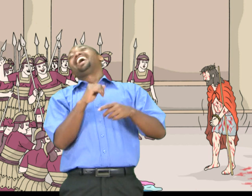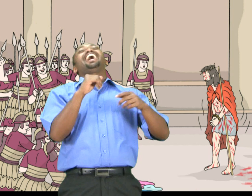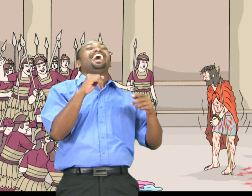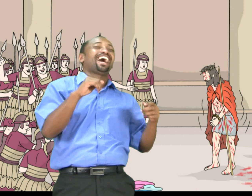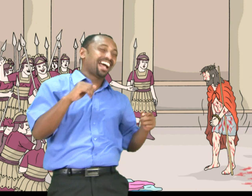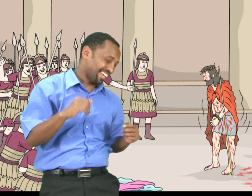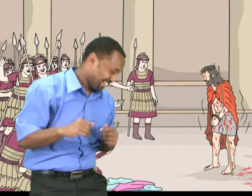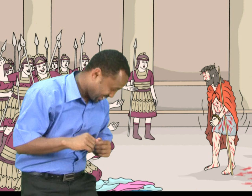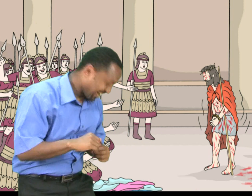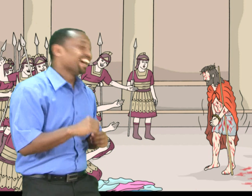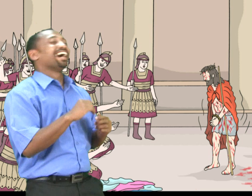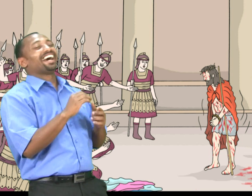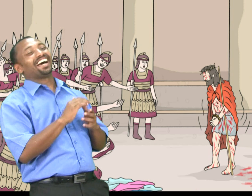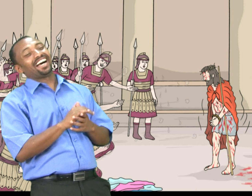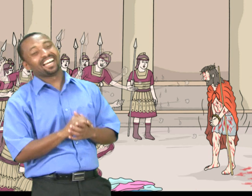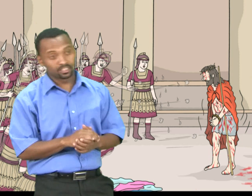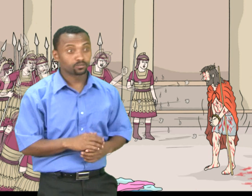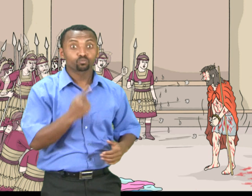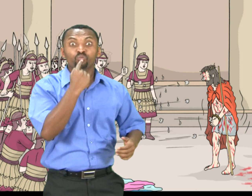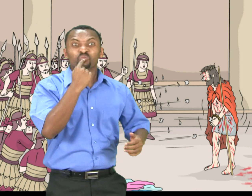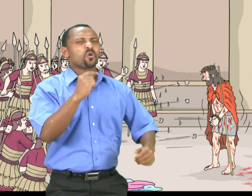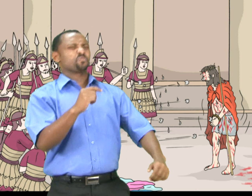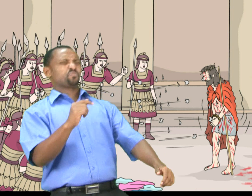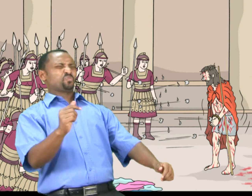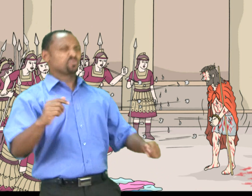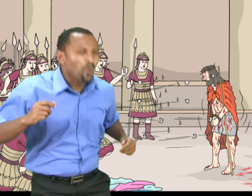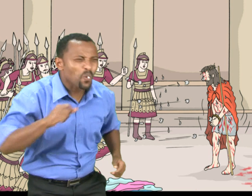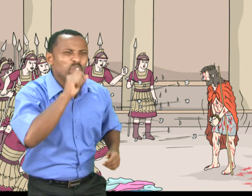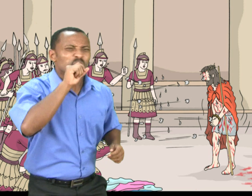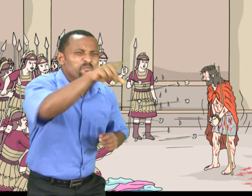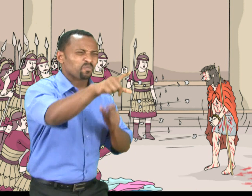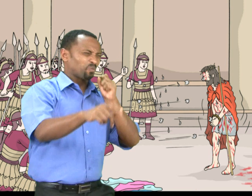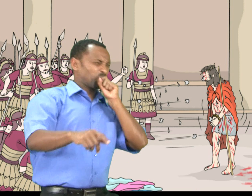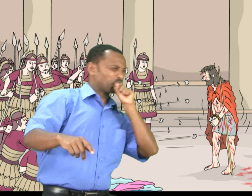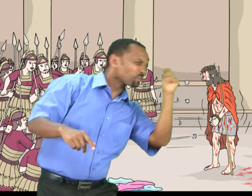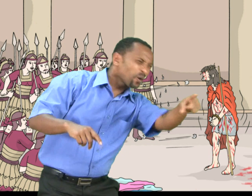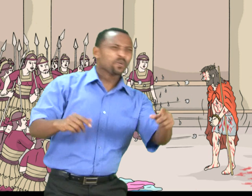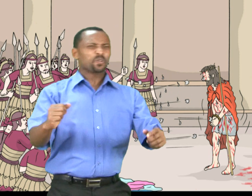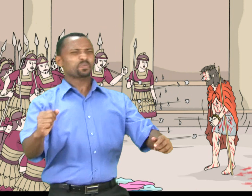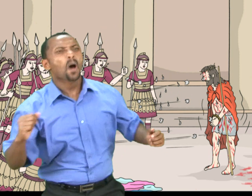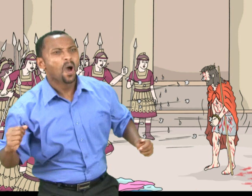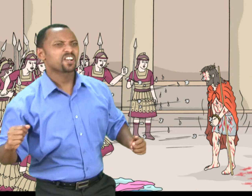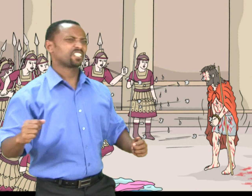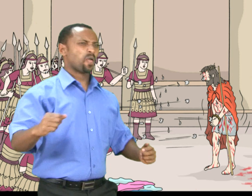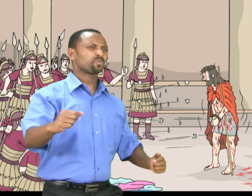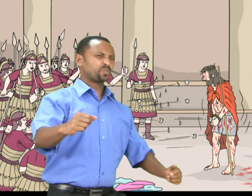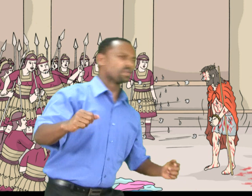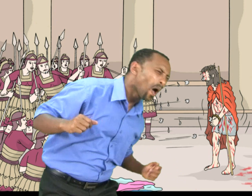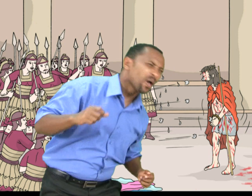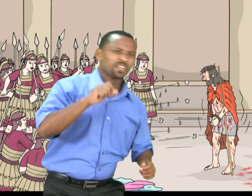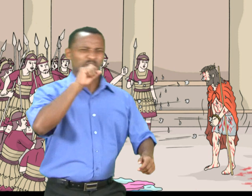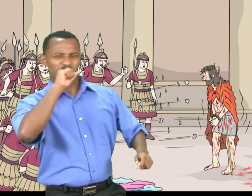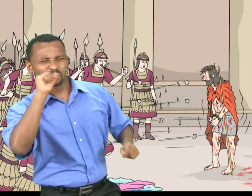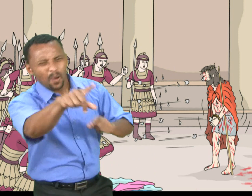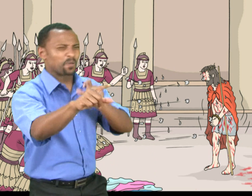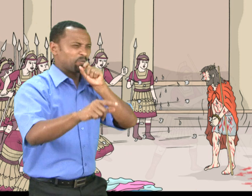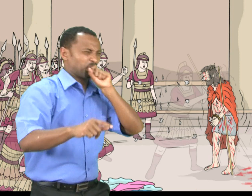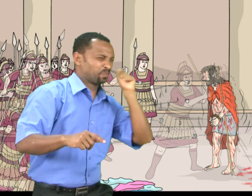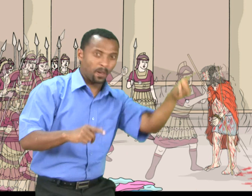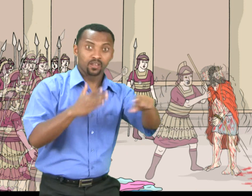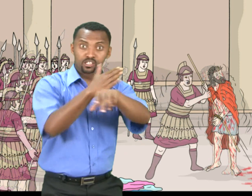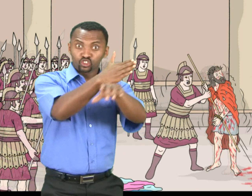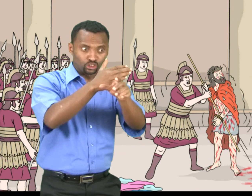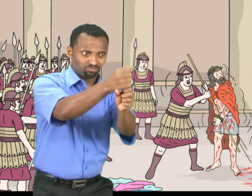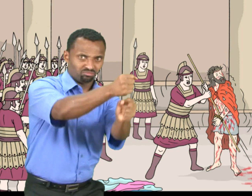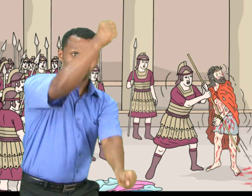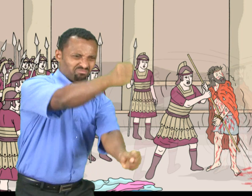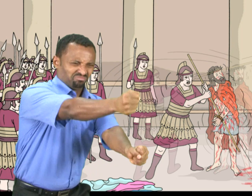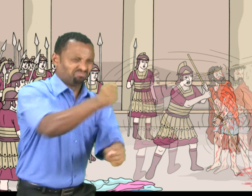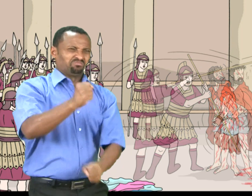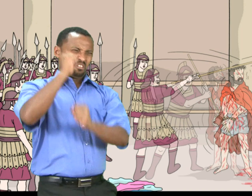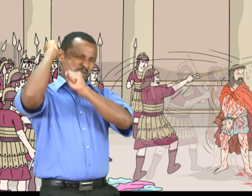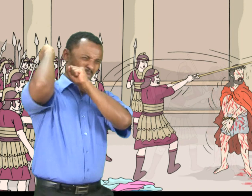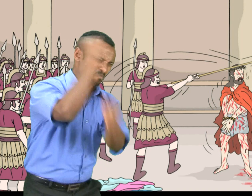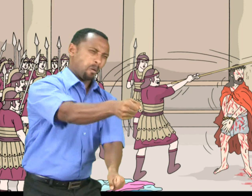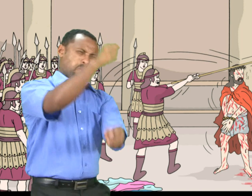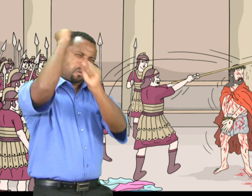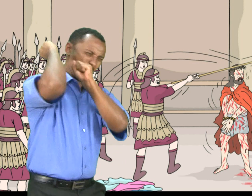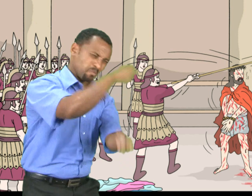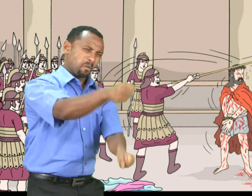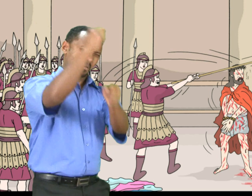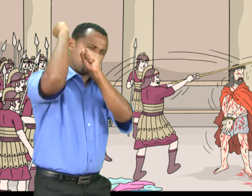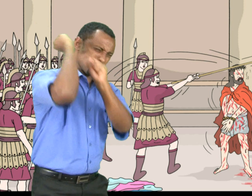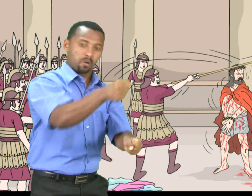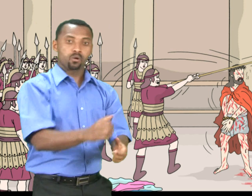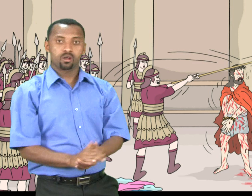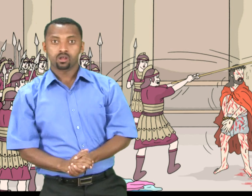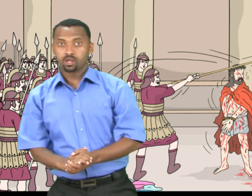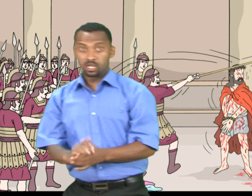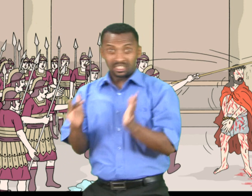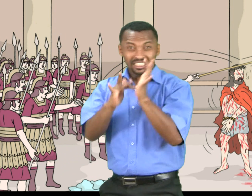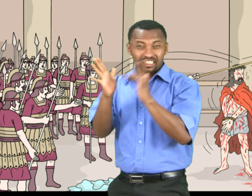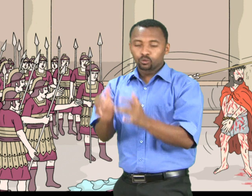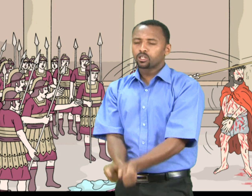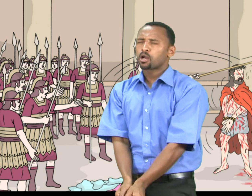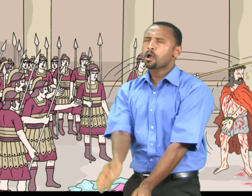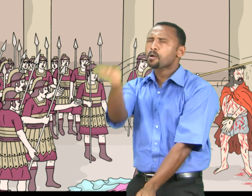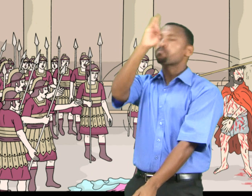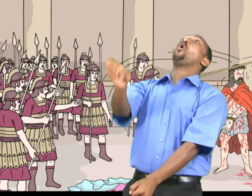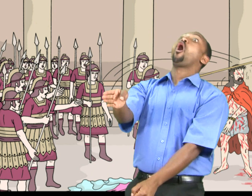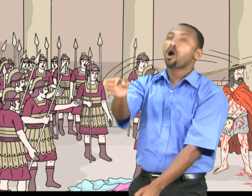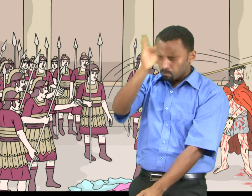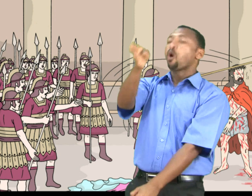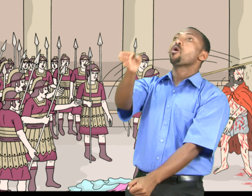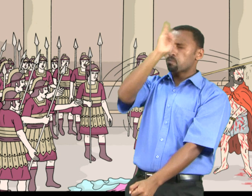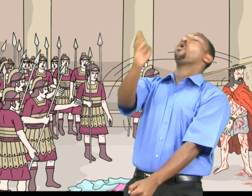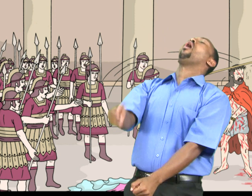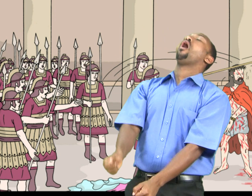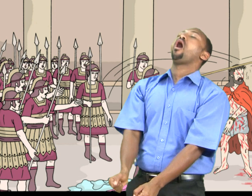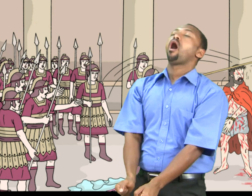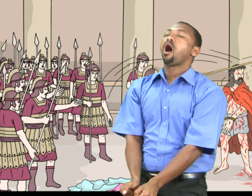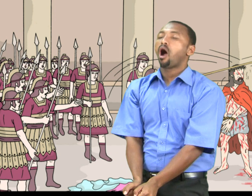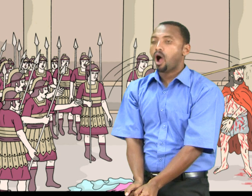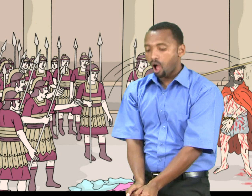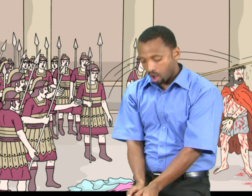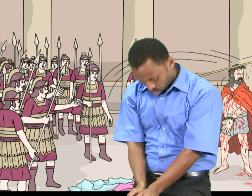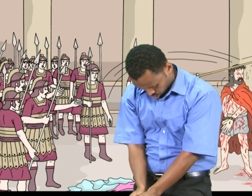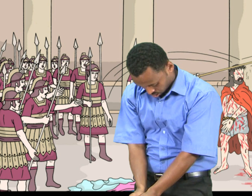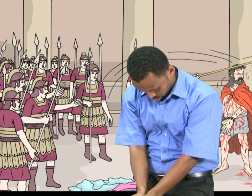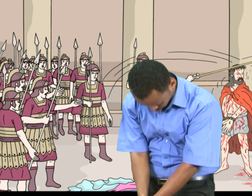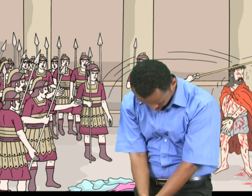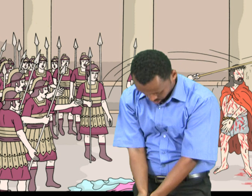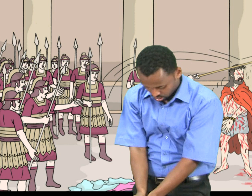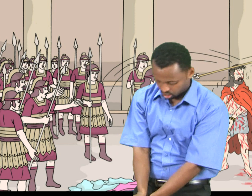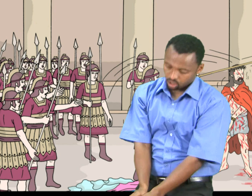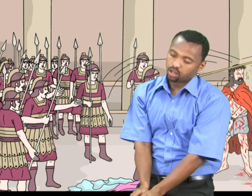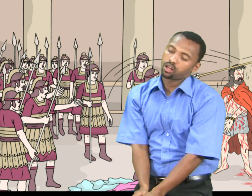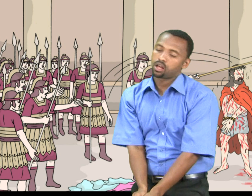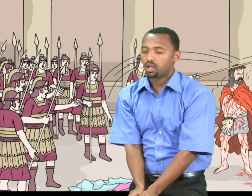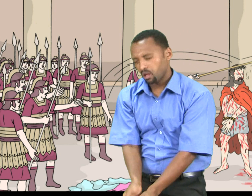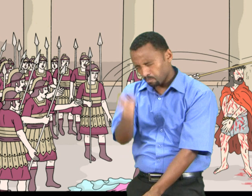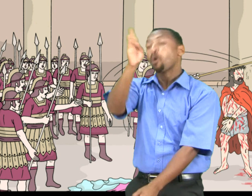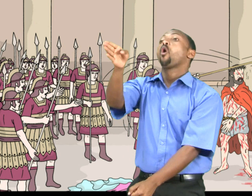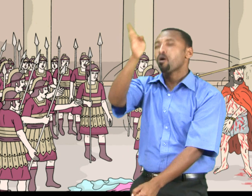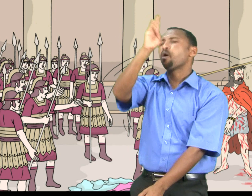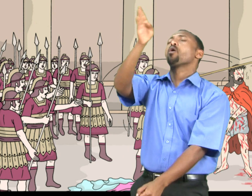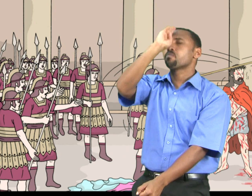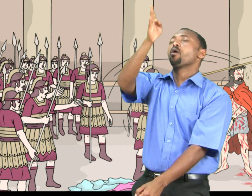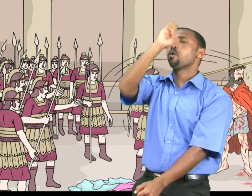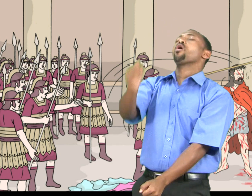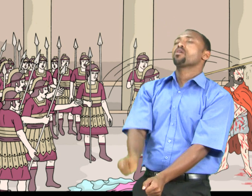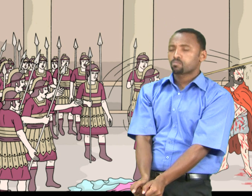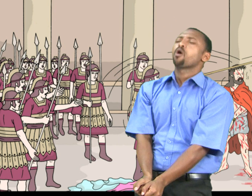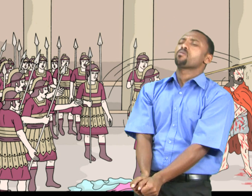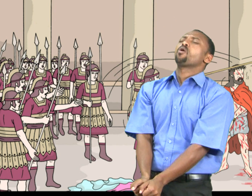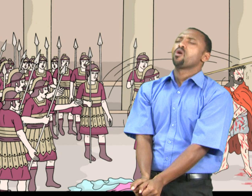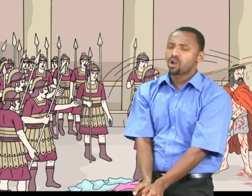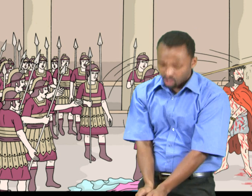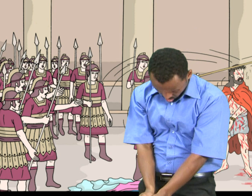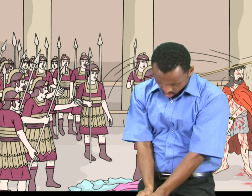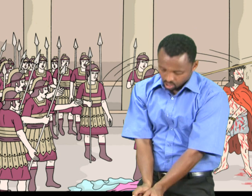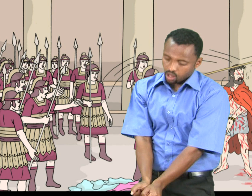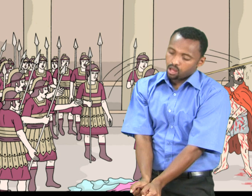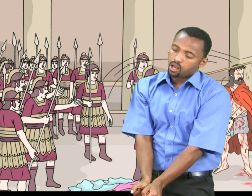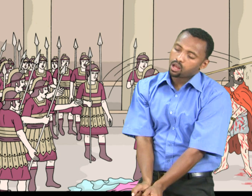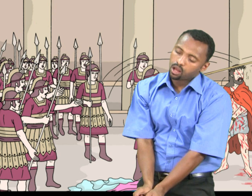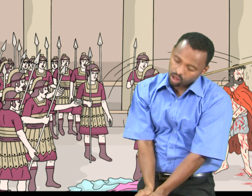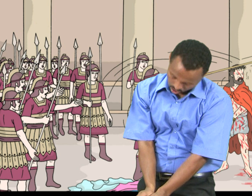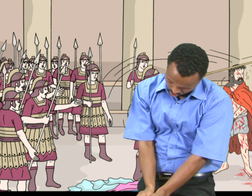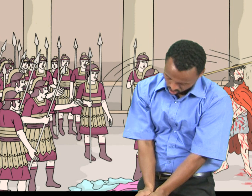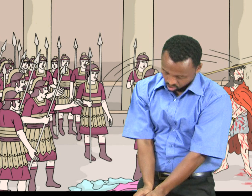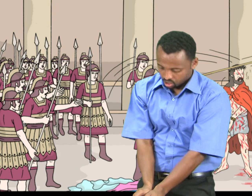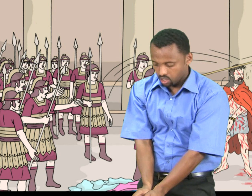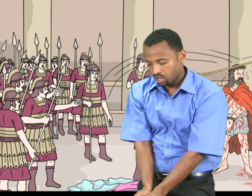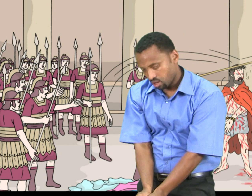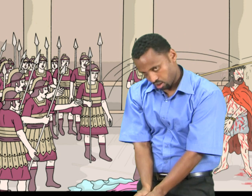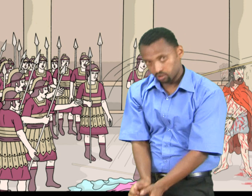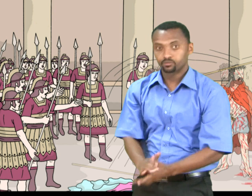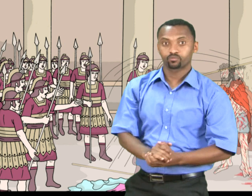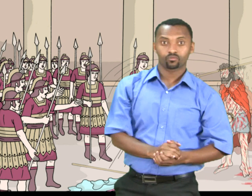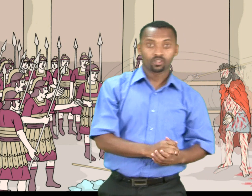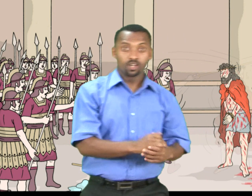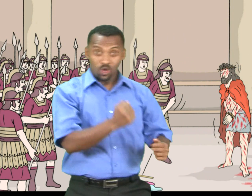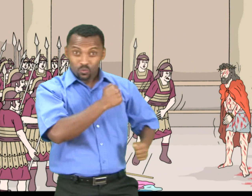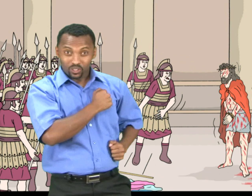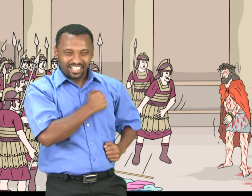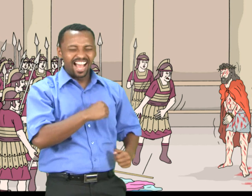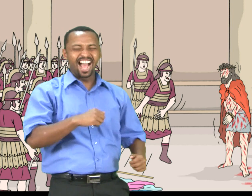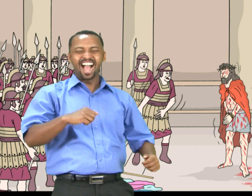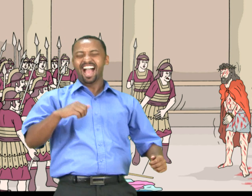Then they spit on Him and took the staff and struck Him on the head repeatedly.